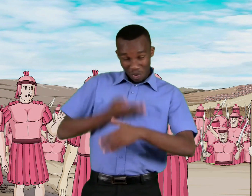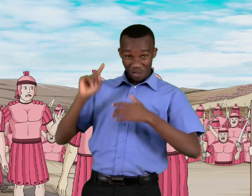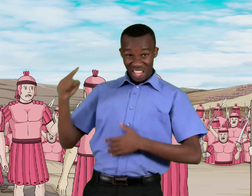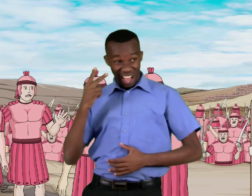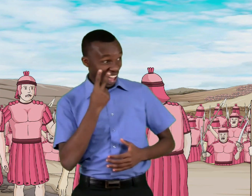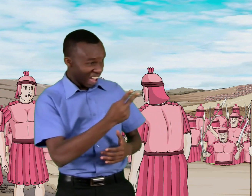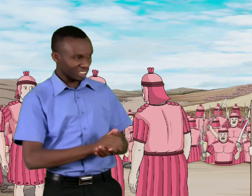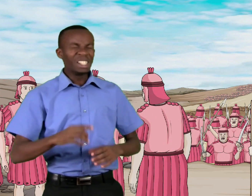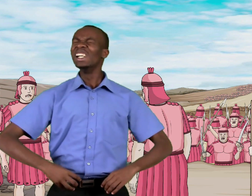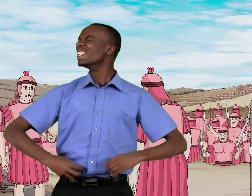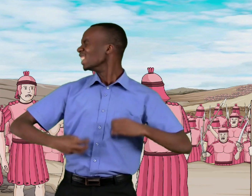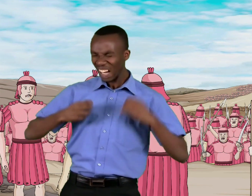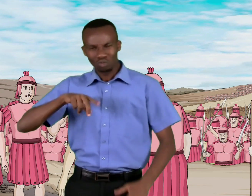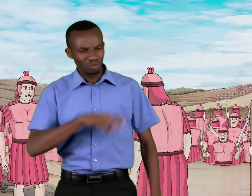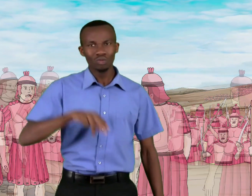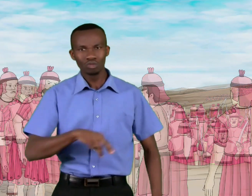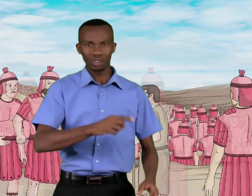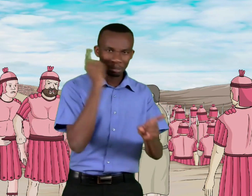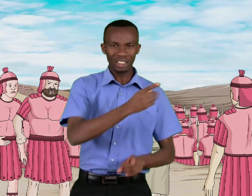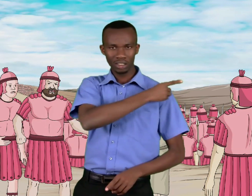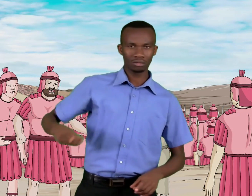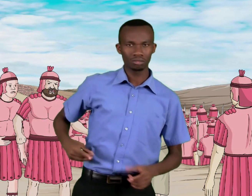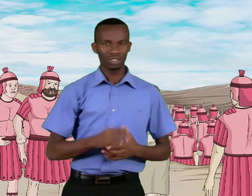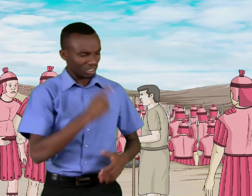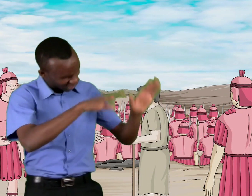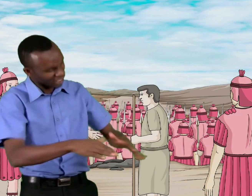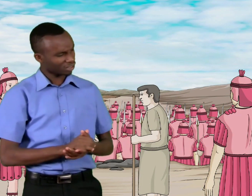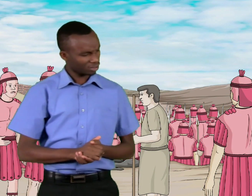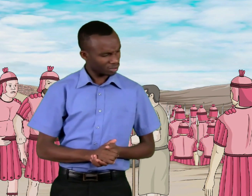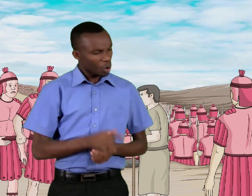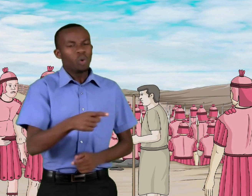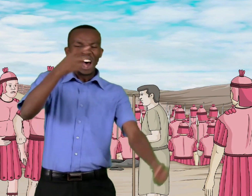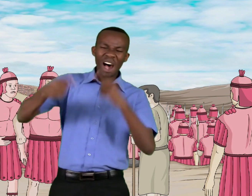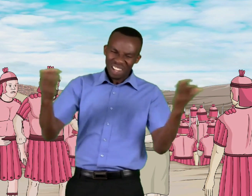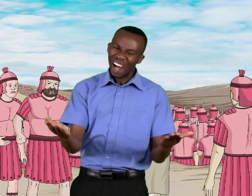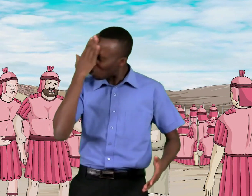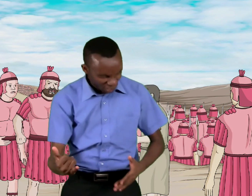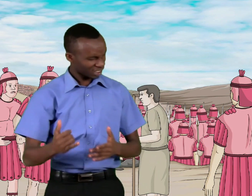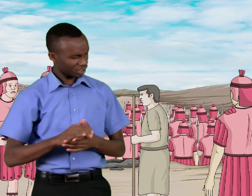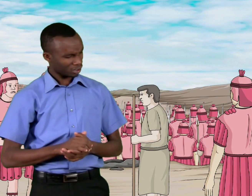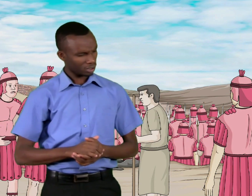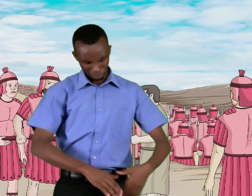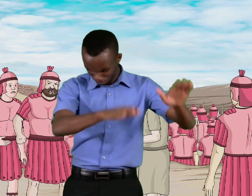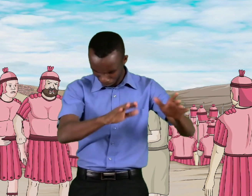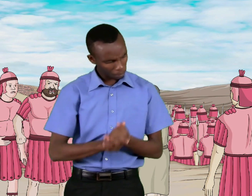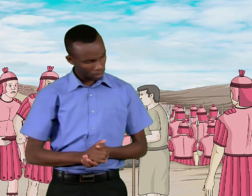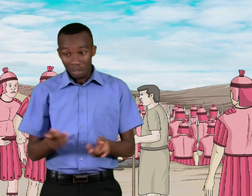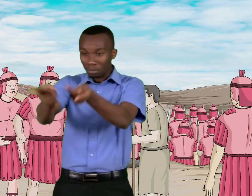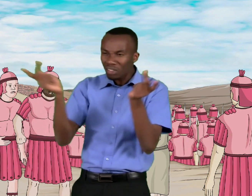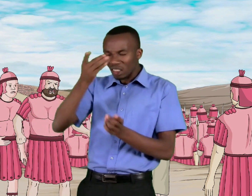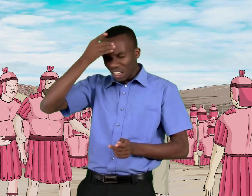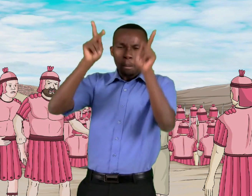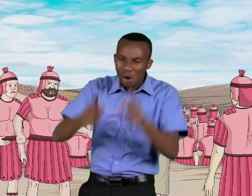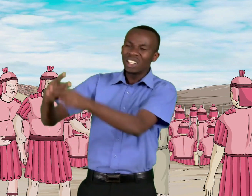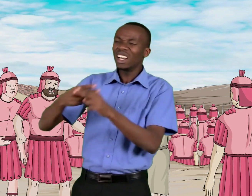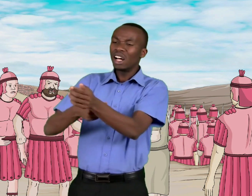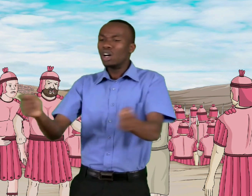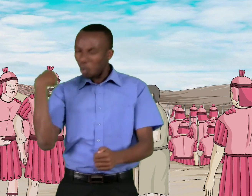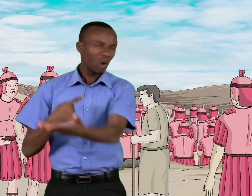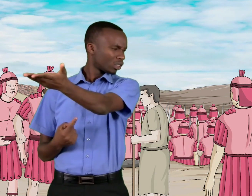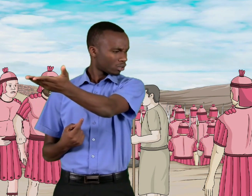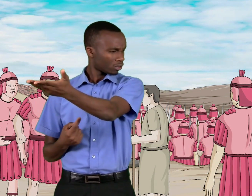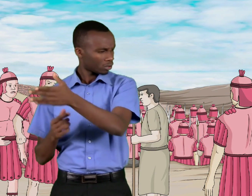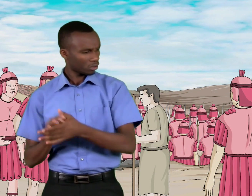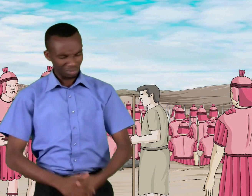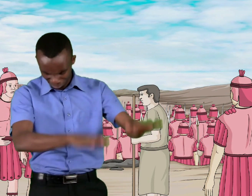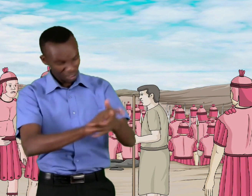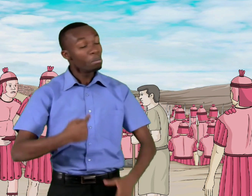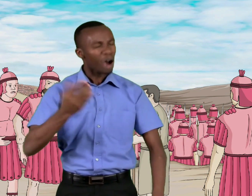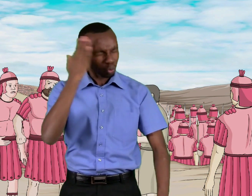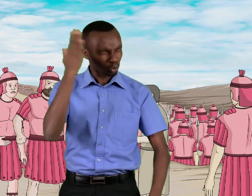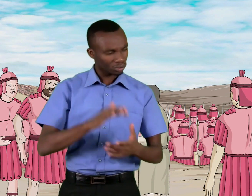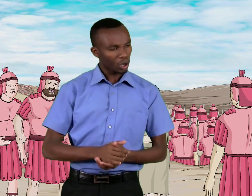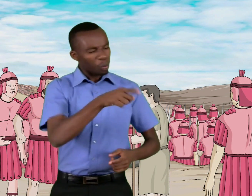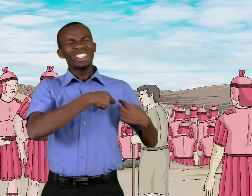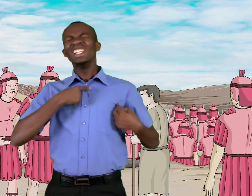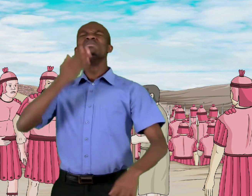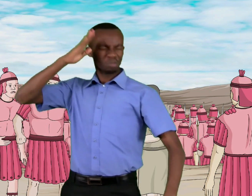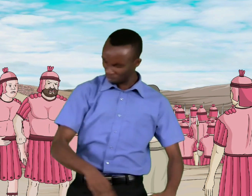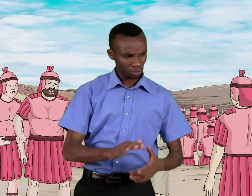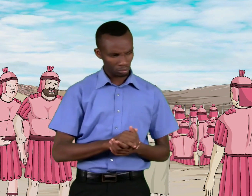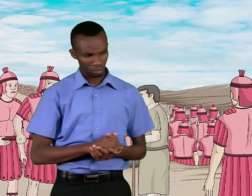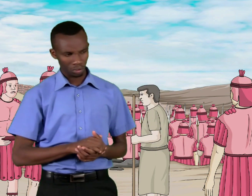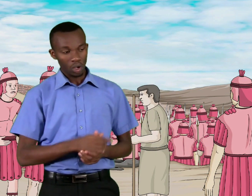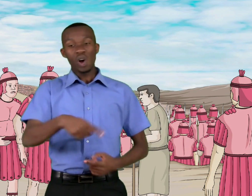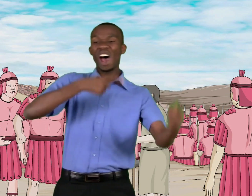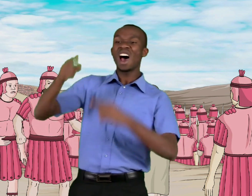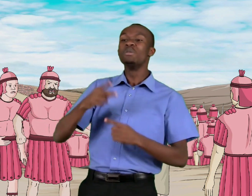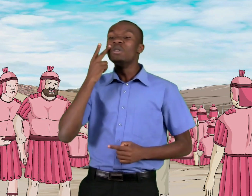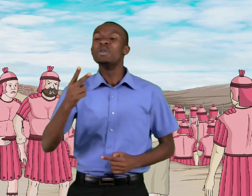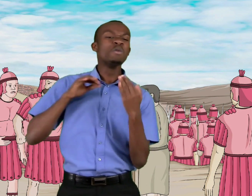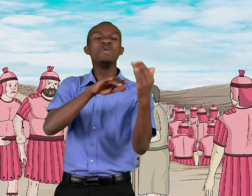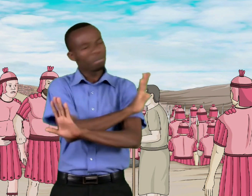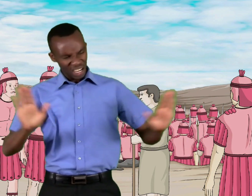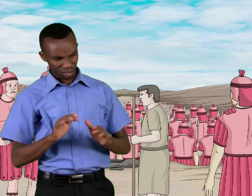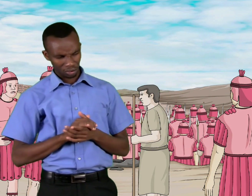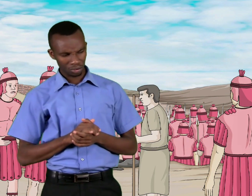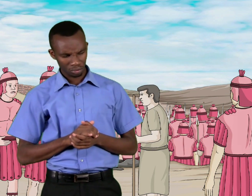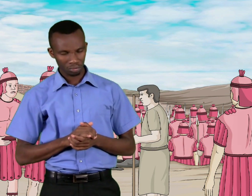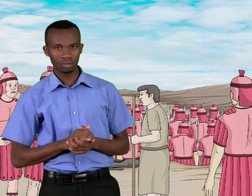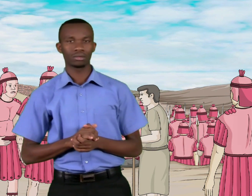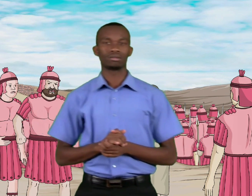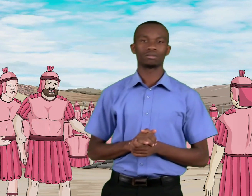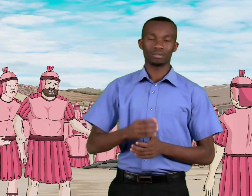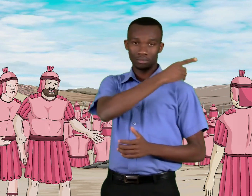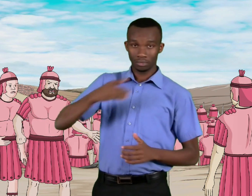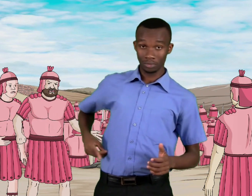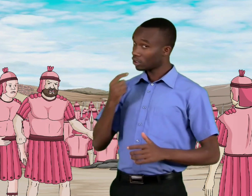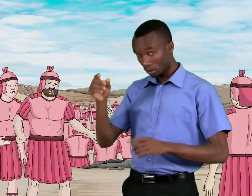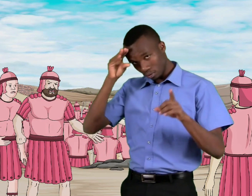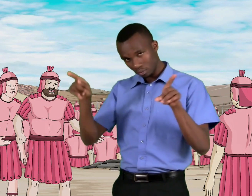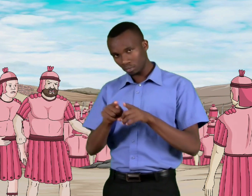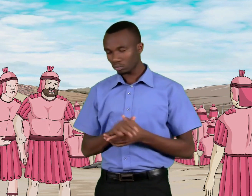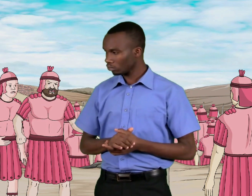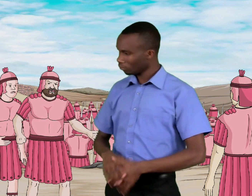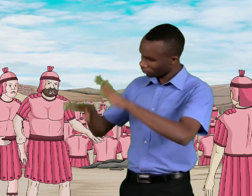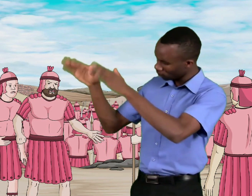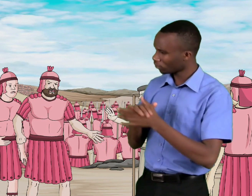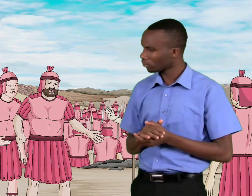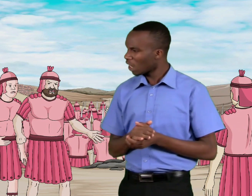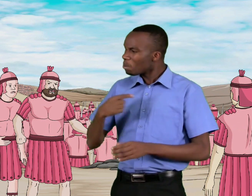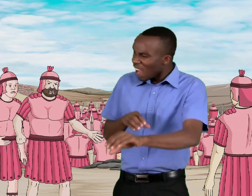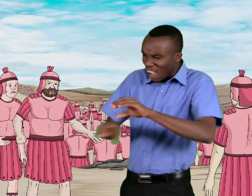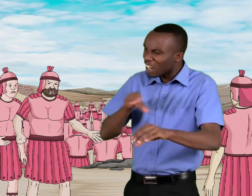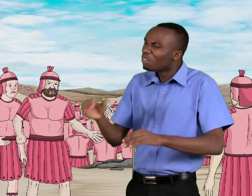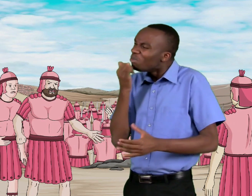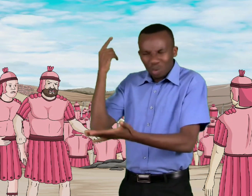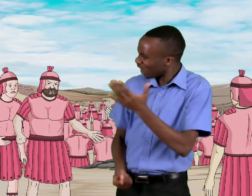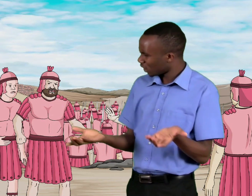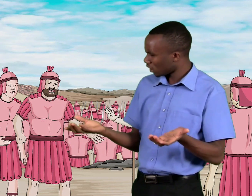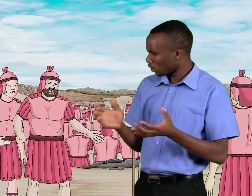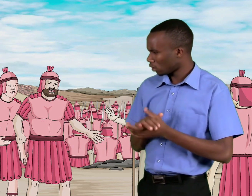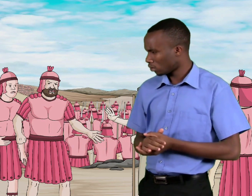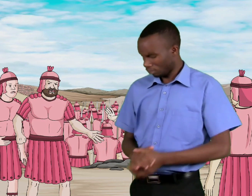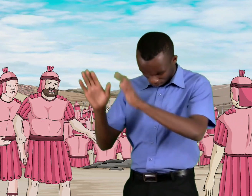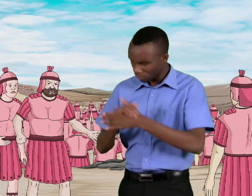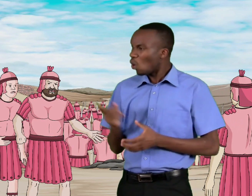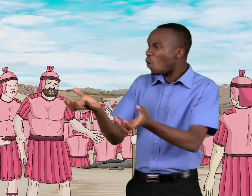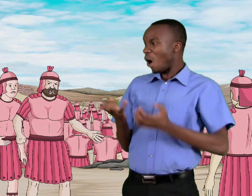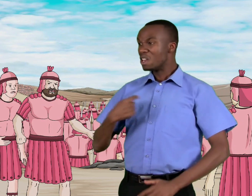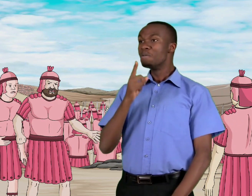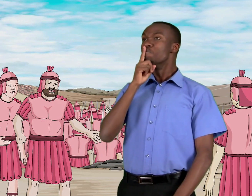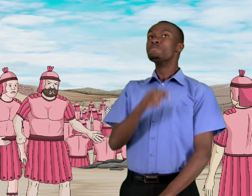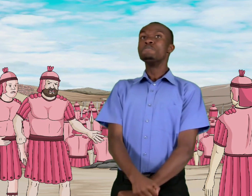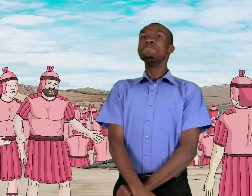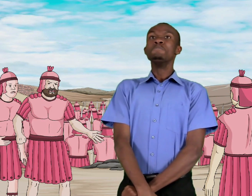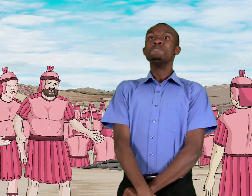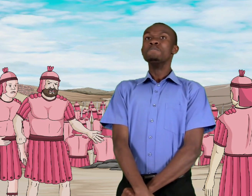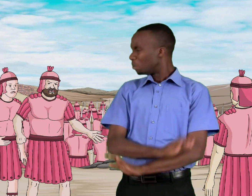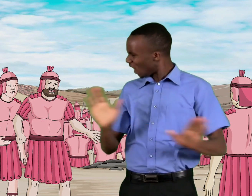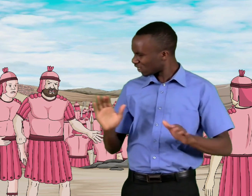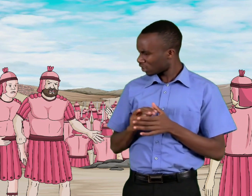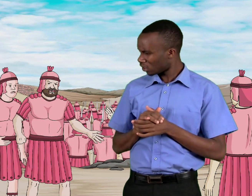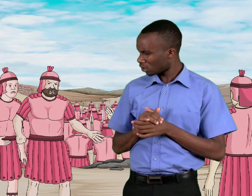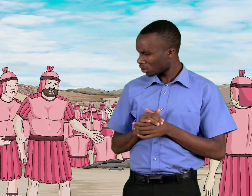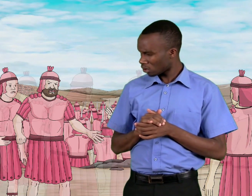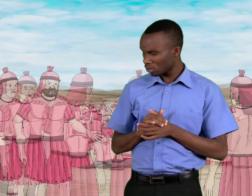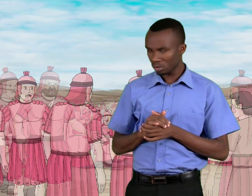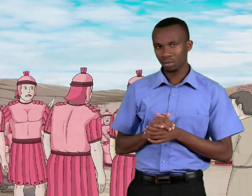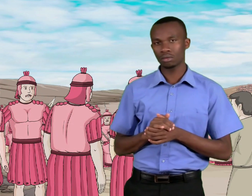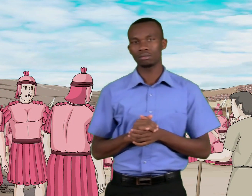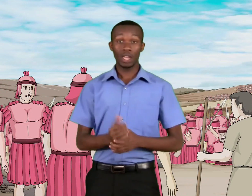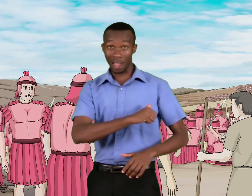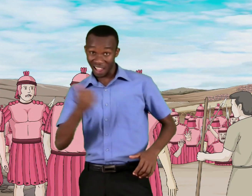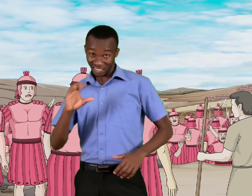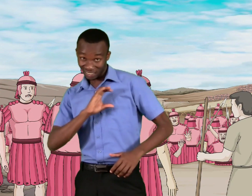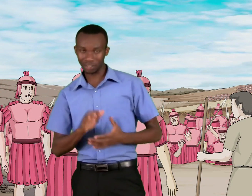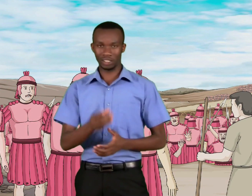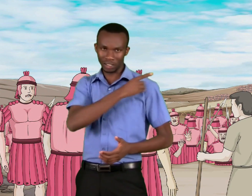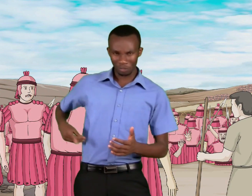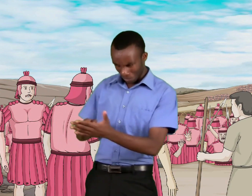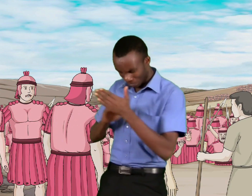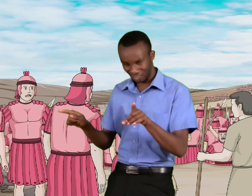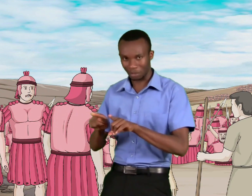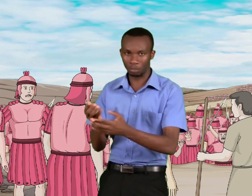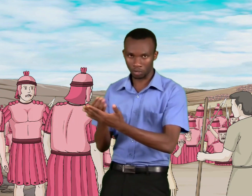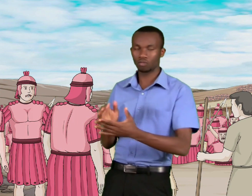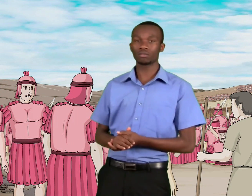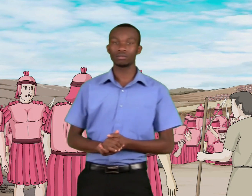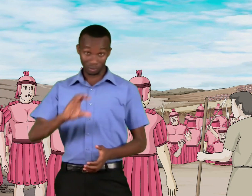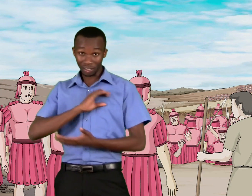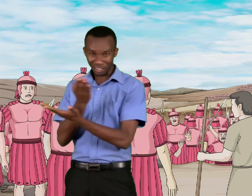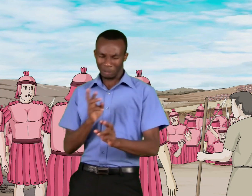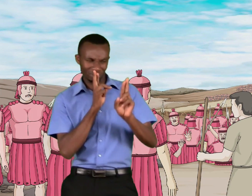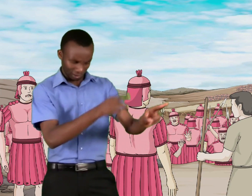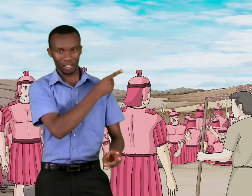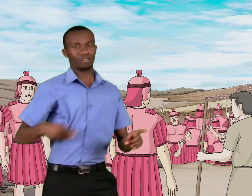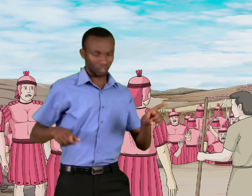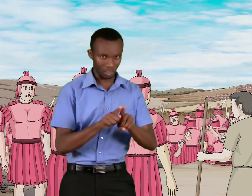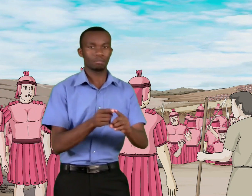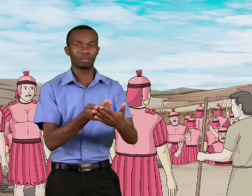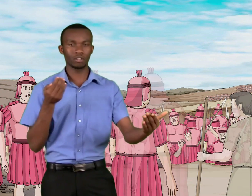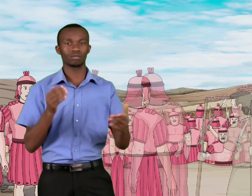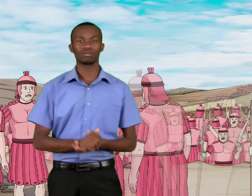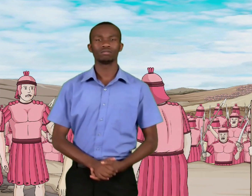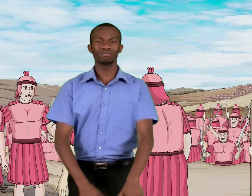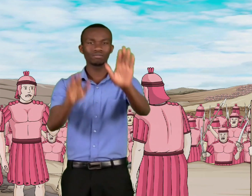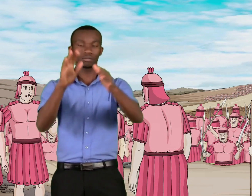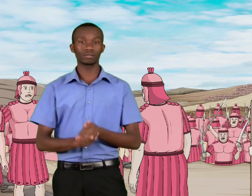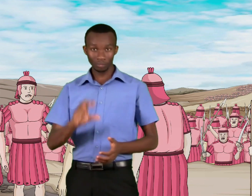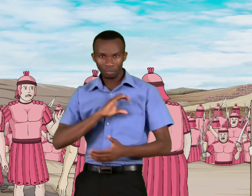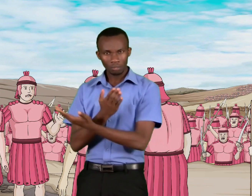he asked. “And with whom did you leave those few sheep in the wilderness? I know your pride and wickedness of heart—you have come down to see the battle!” “What have I done now?” said David. “Was it not just a question?”